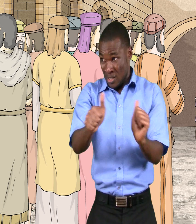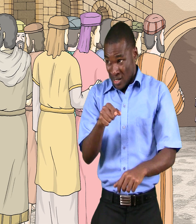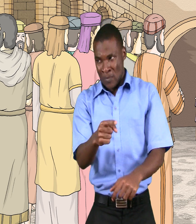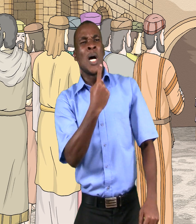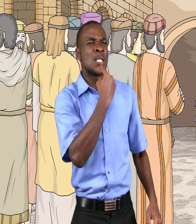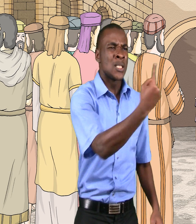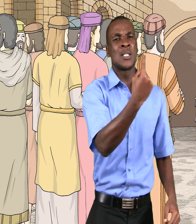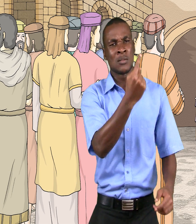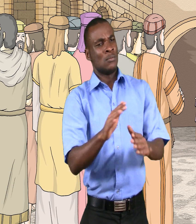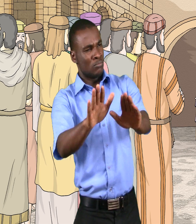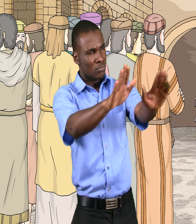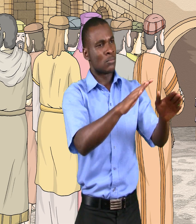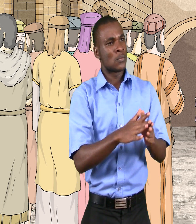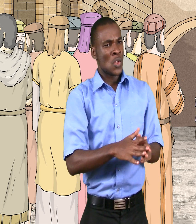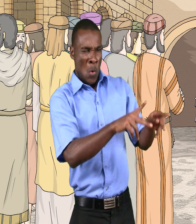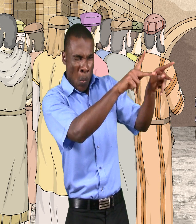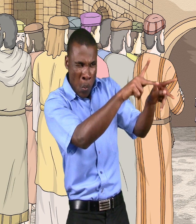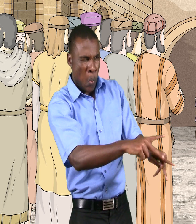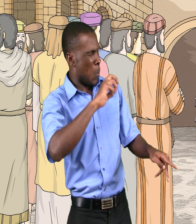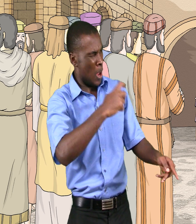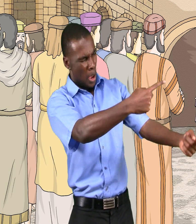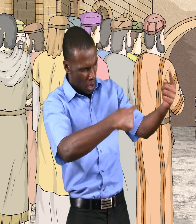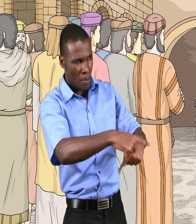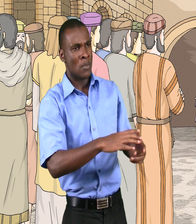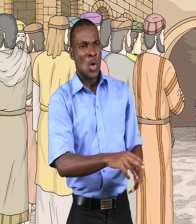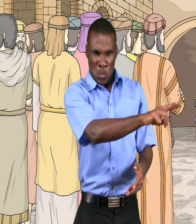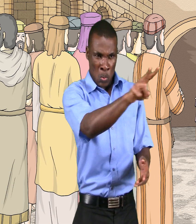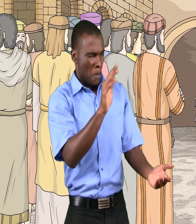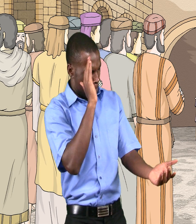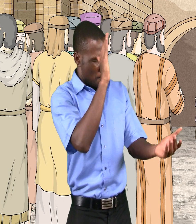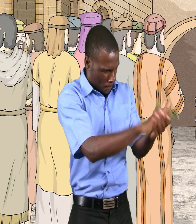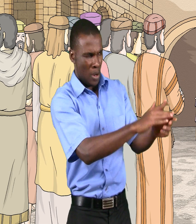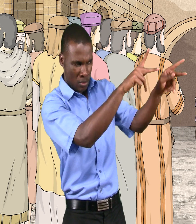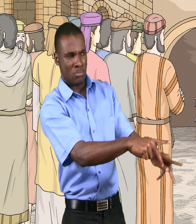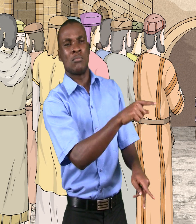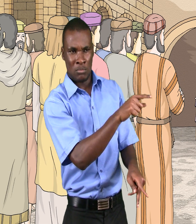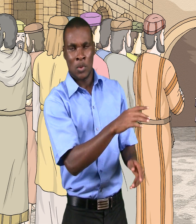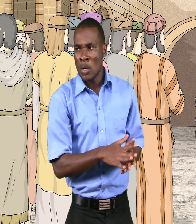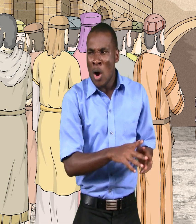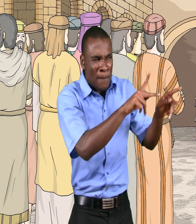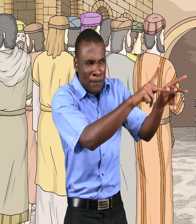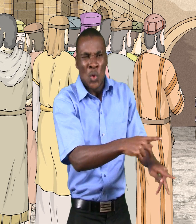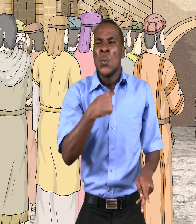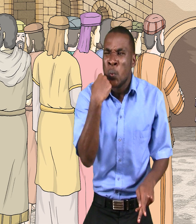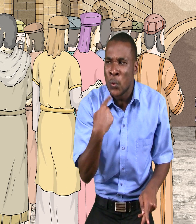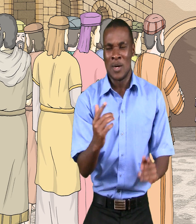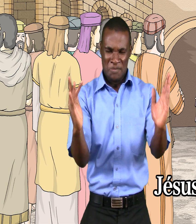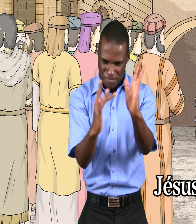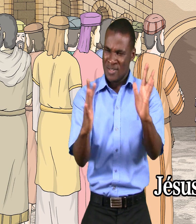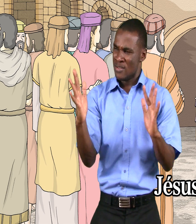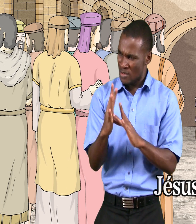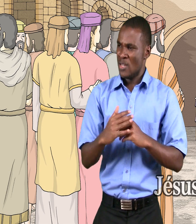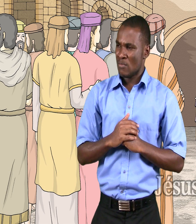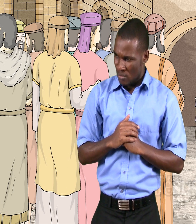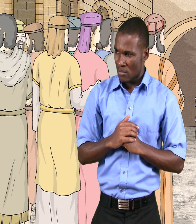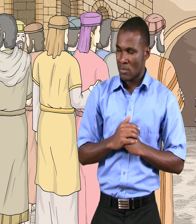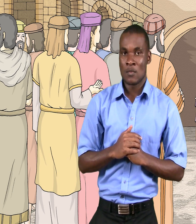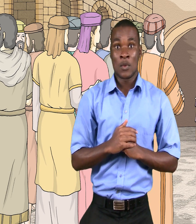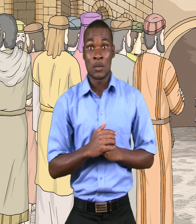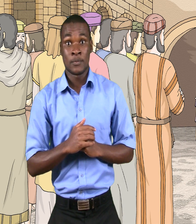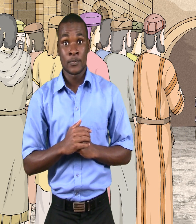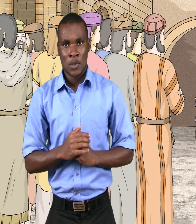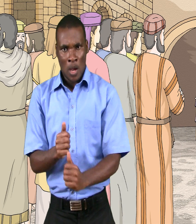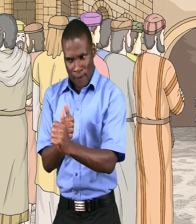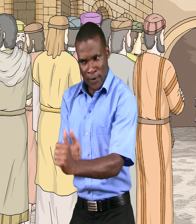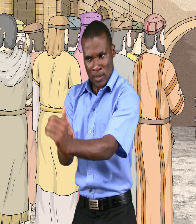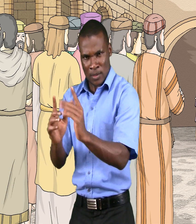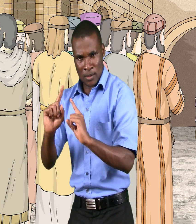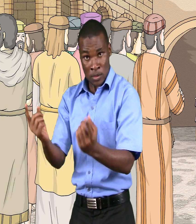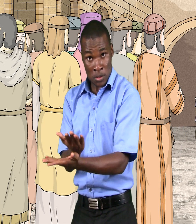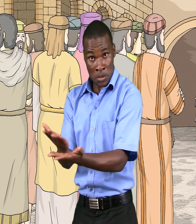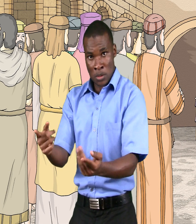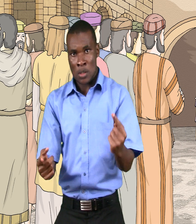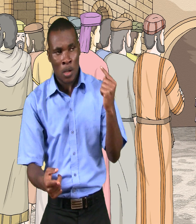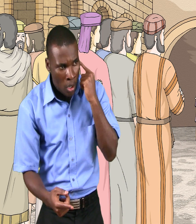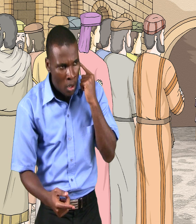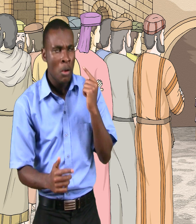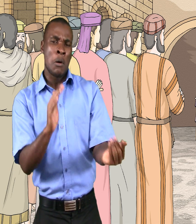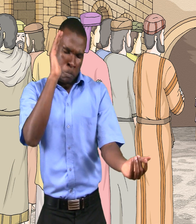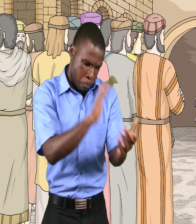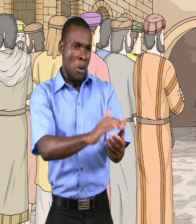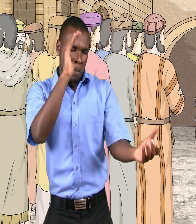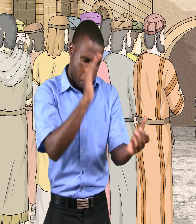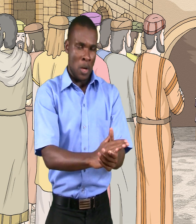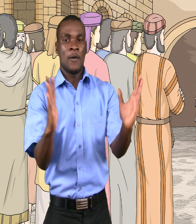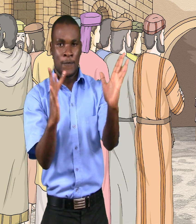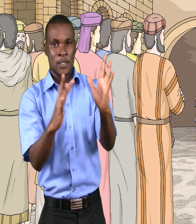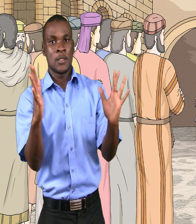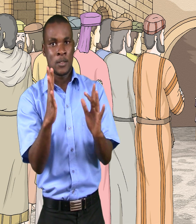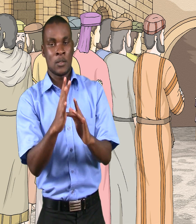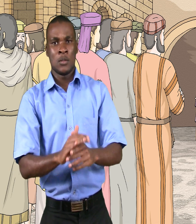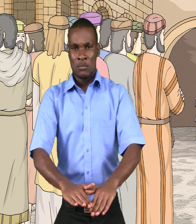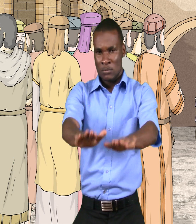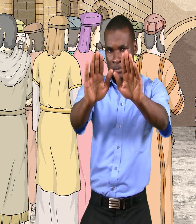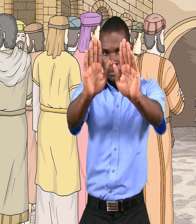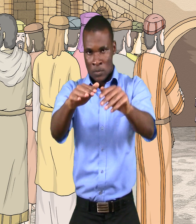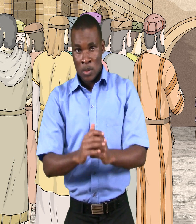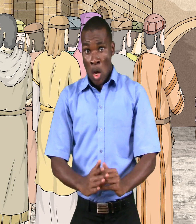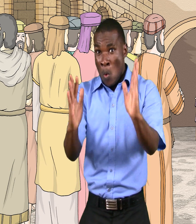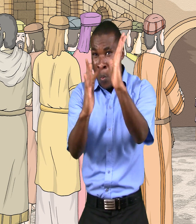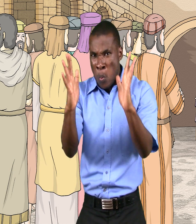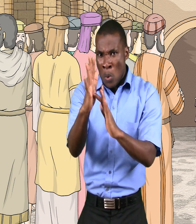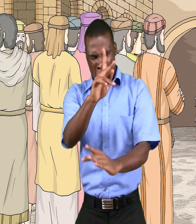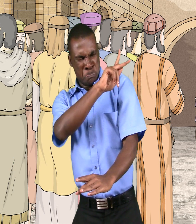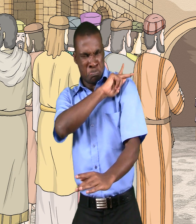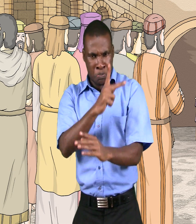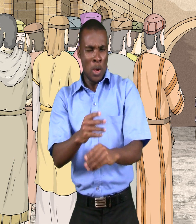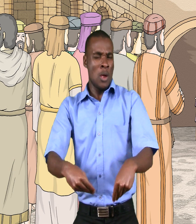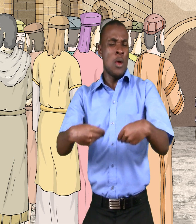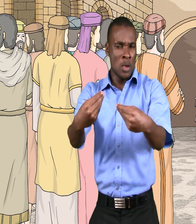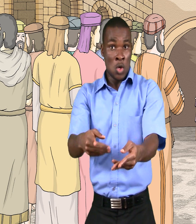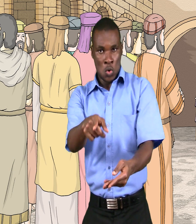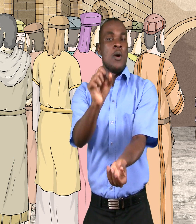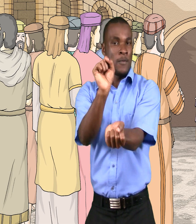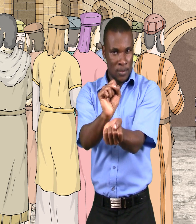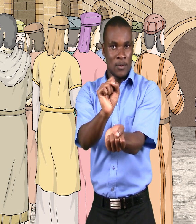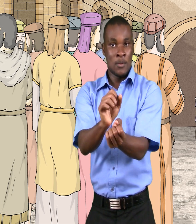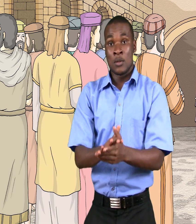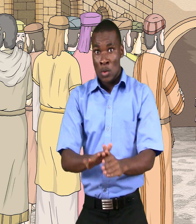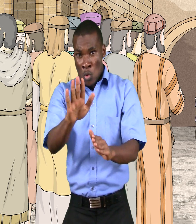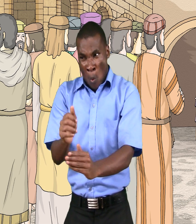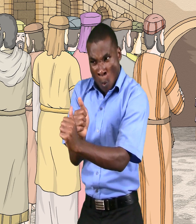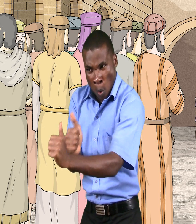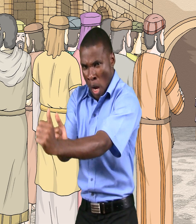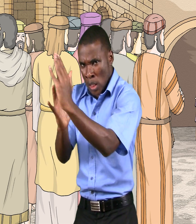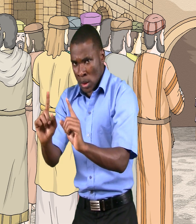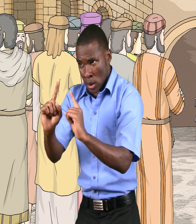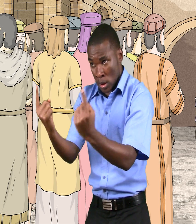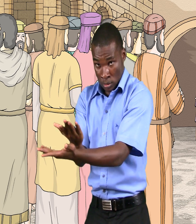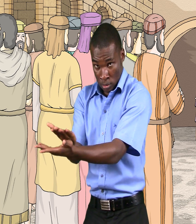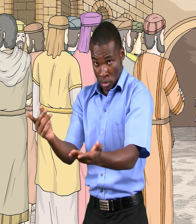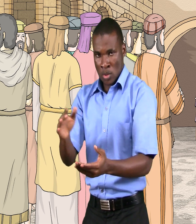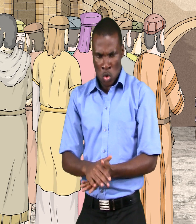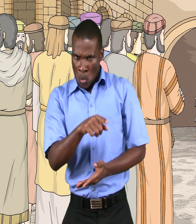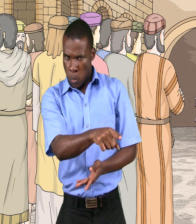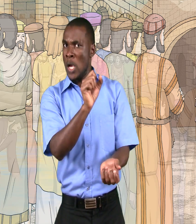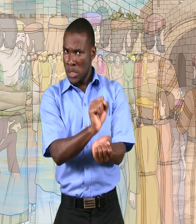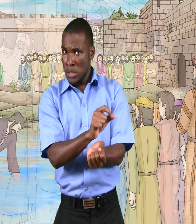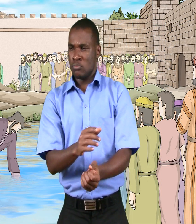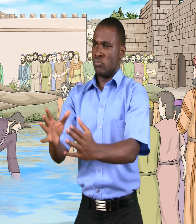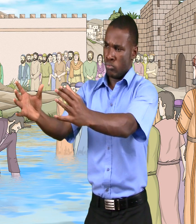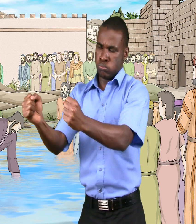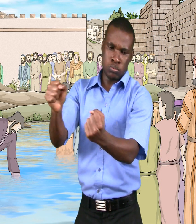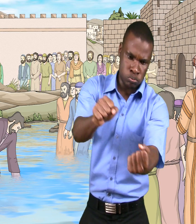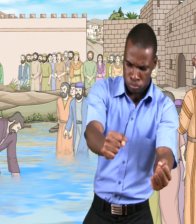He told the people to believe in the One coming after him, that is, in Jesus.”